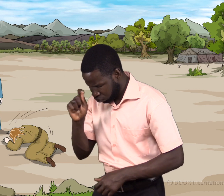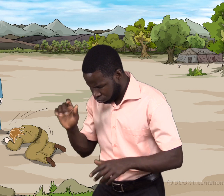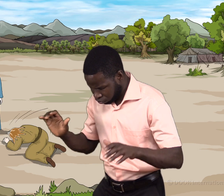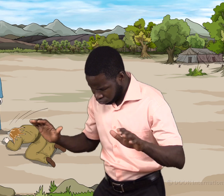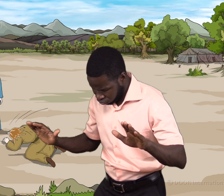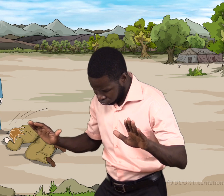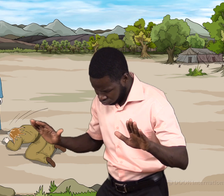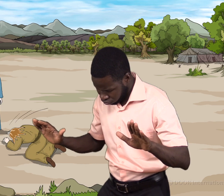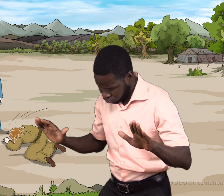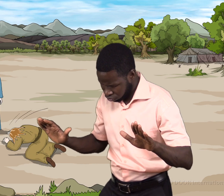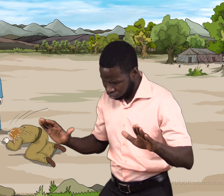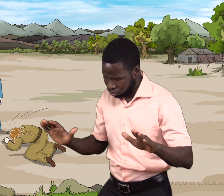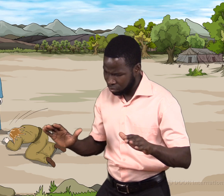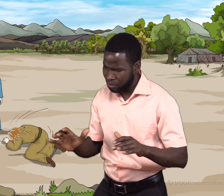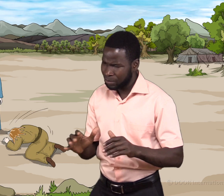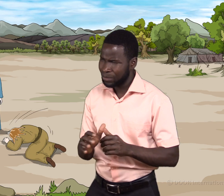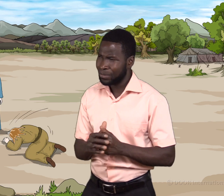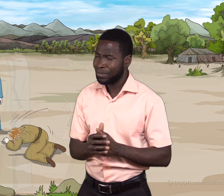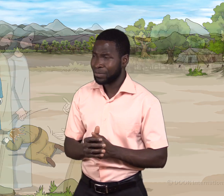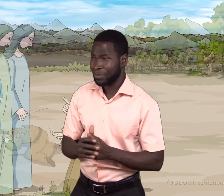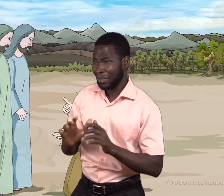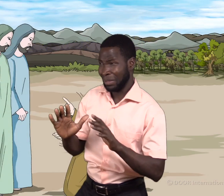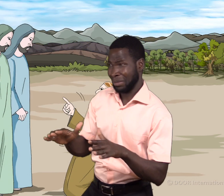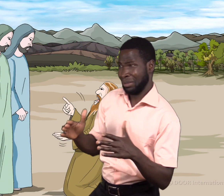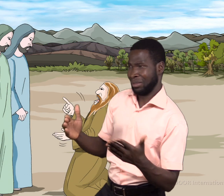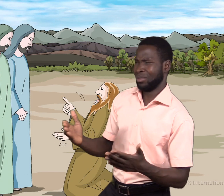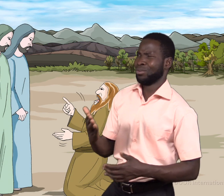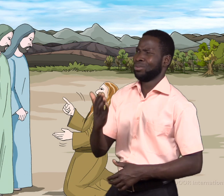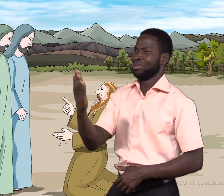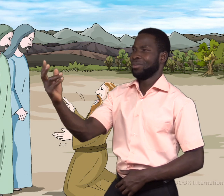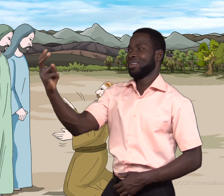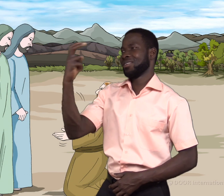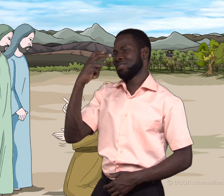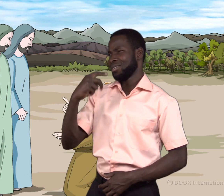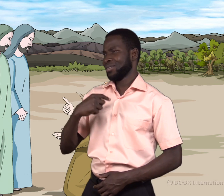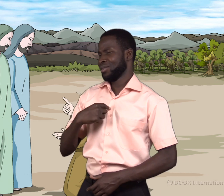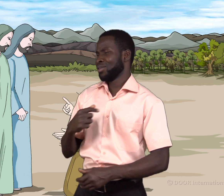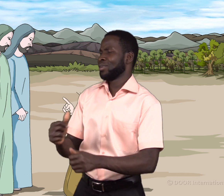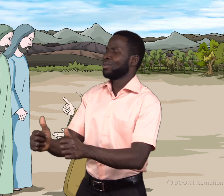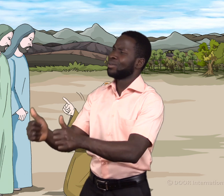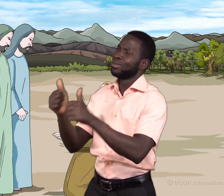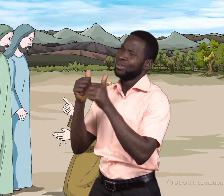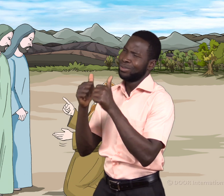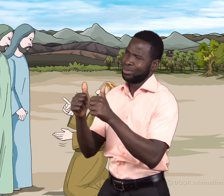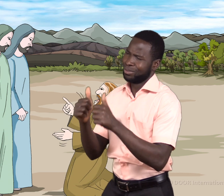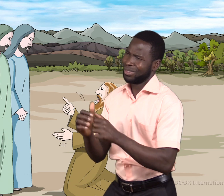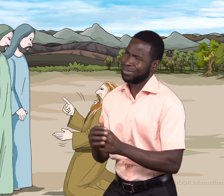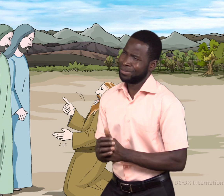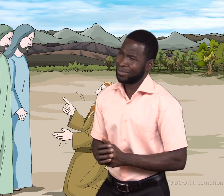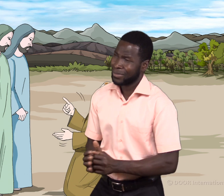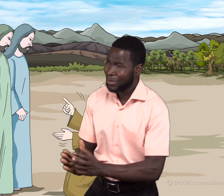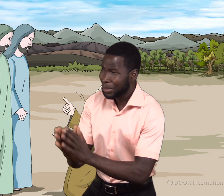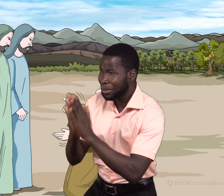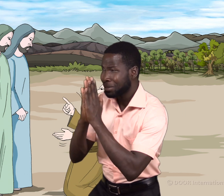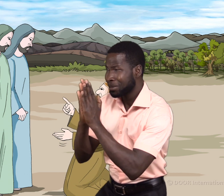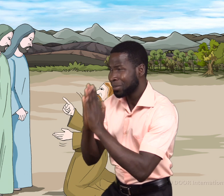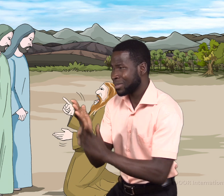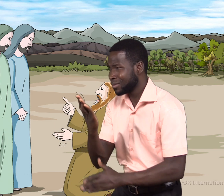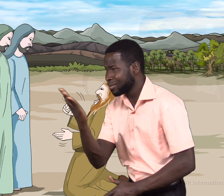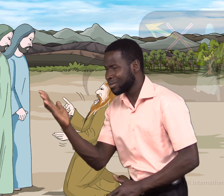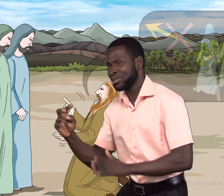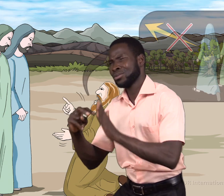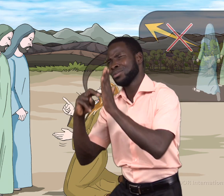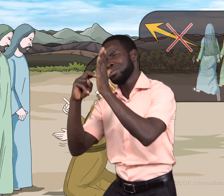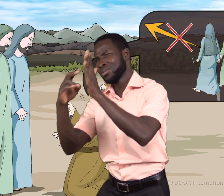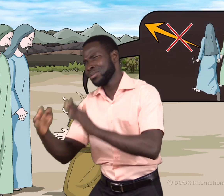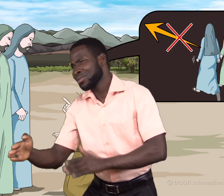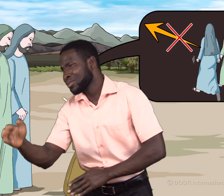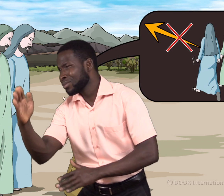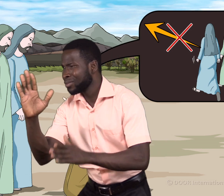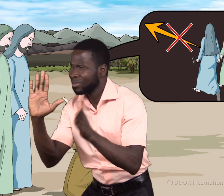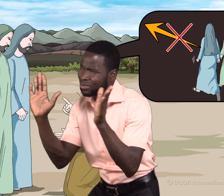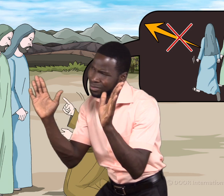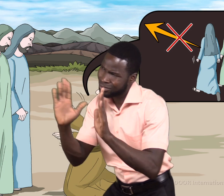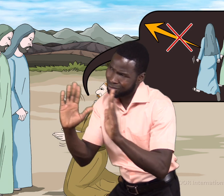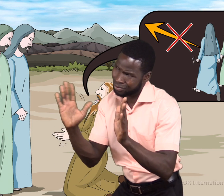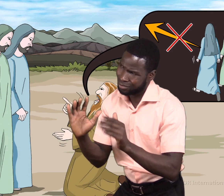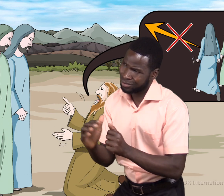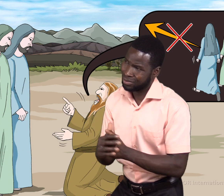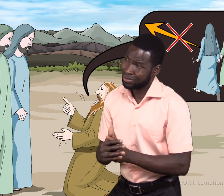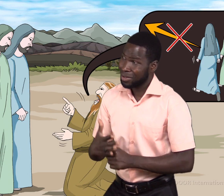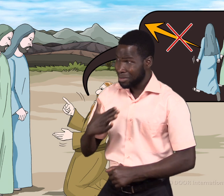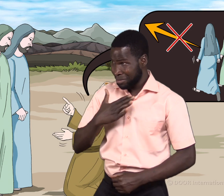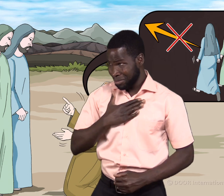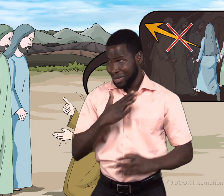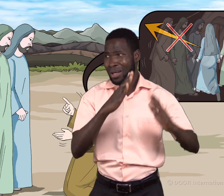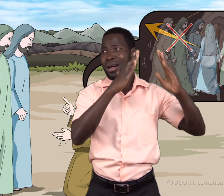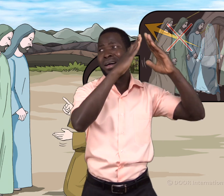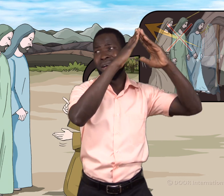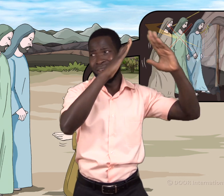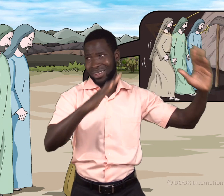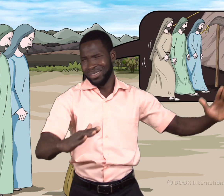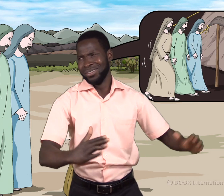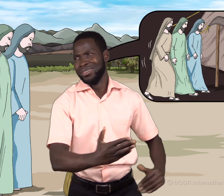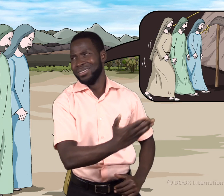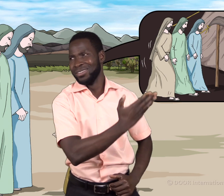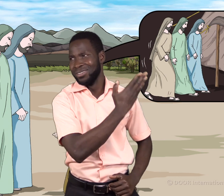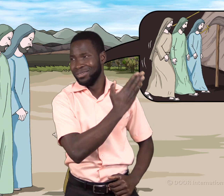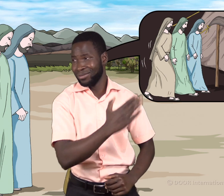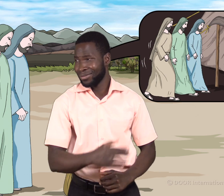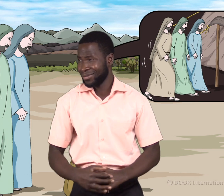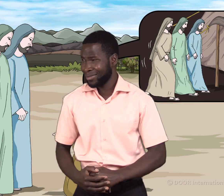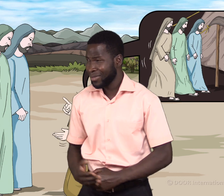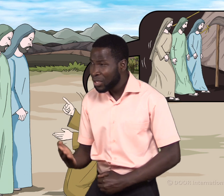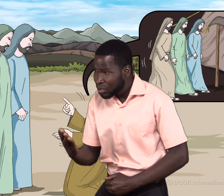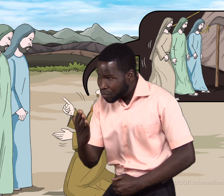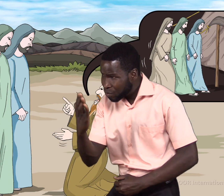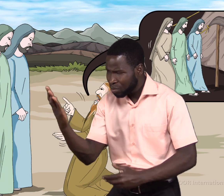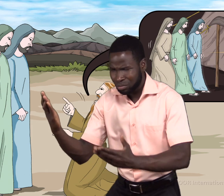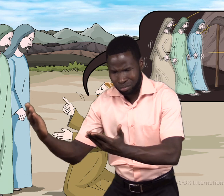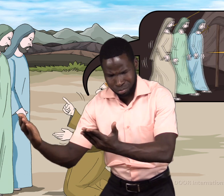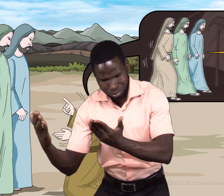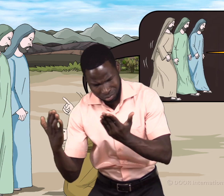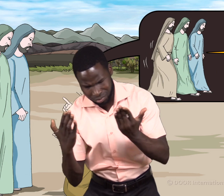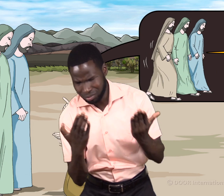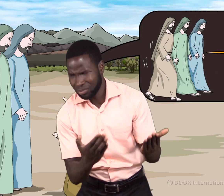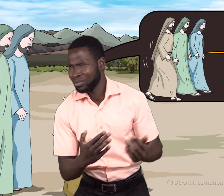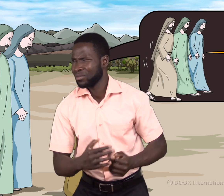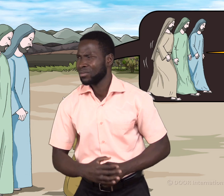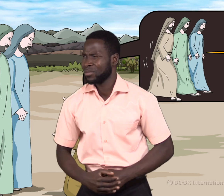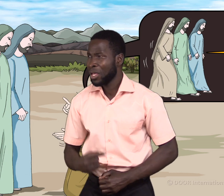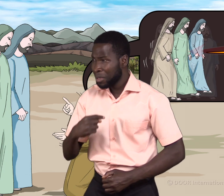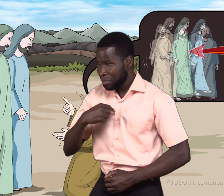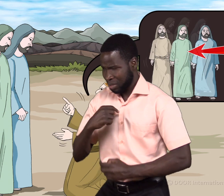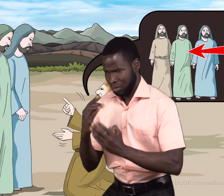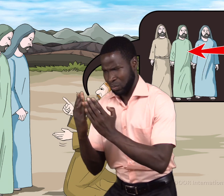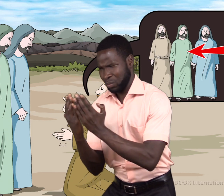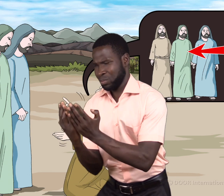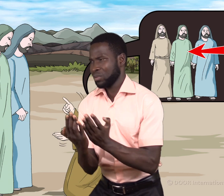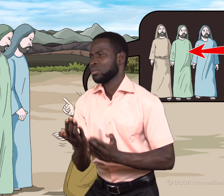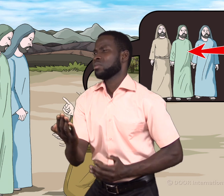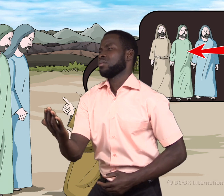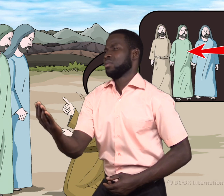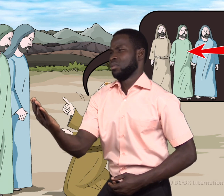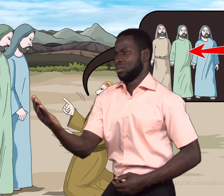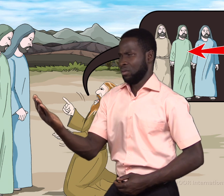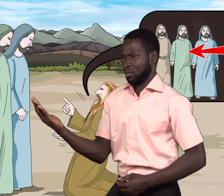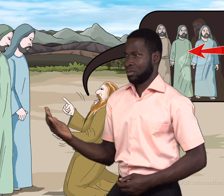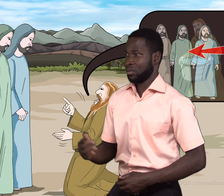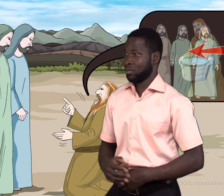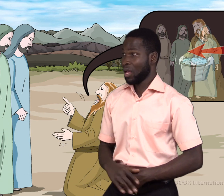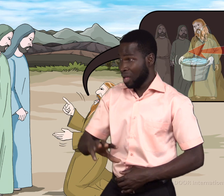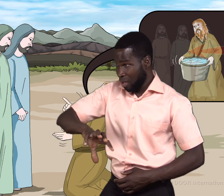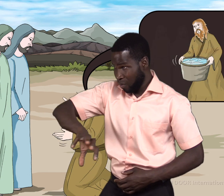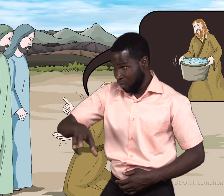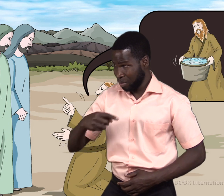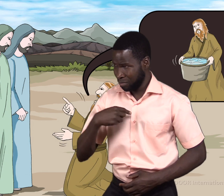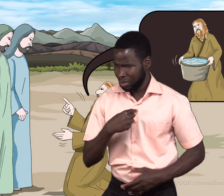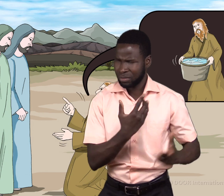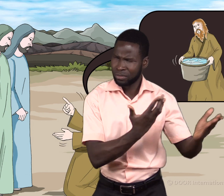“My lord,” said Abraham, “if I have found favor in your sight, please do not pass your servant by.